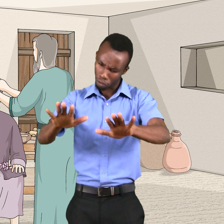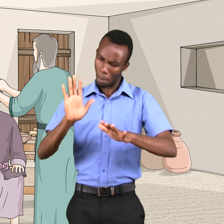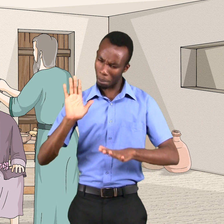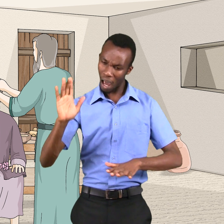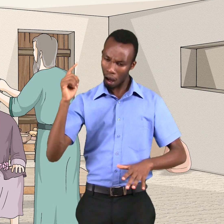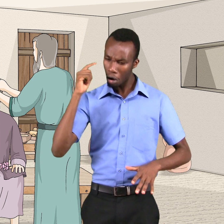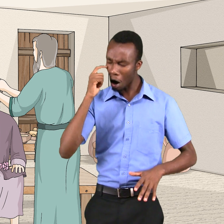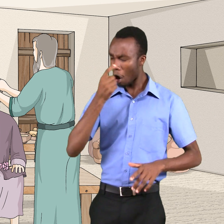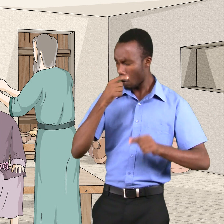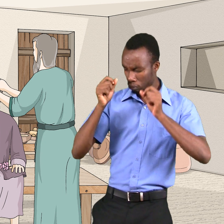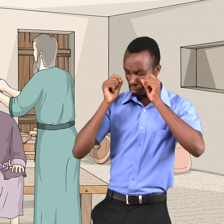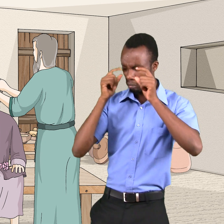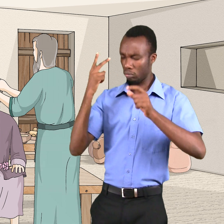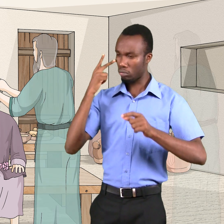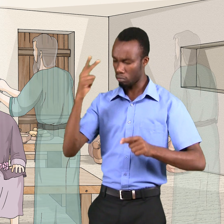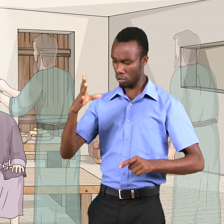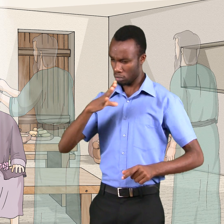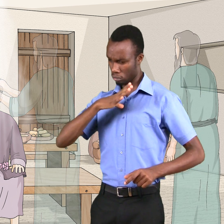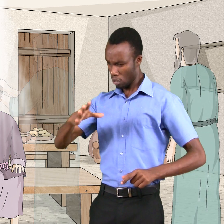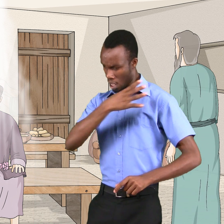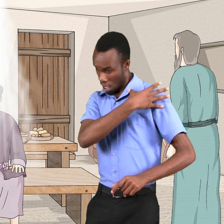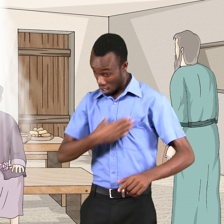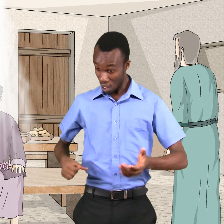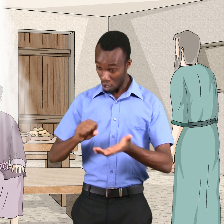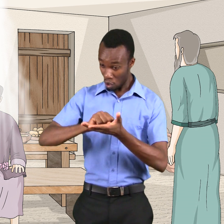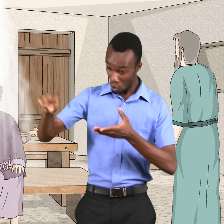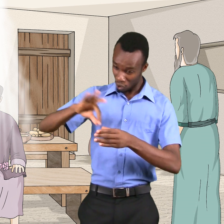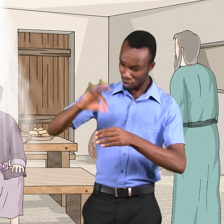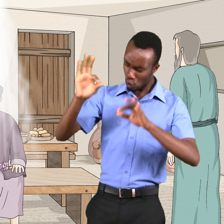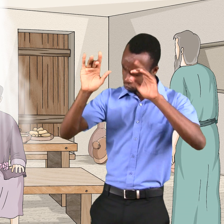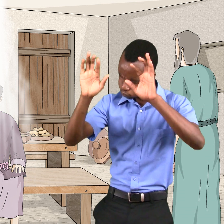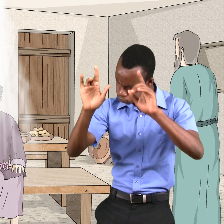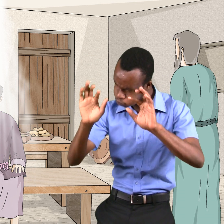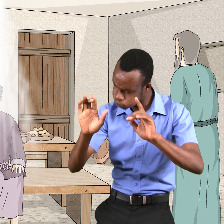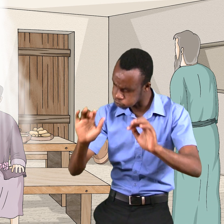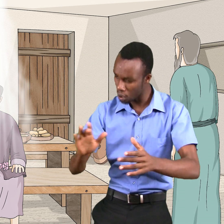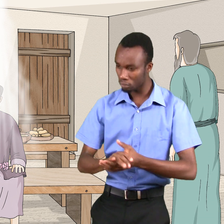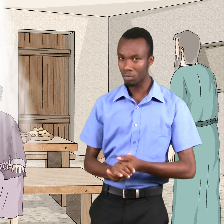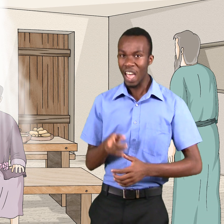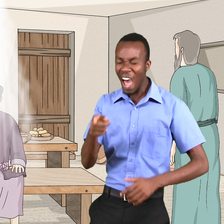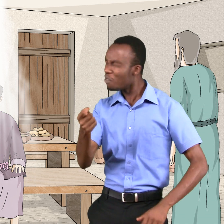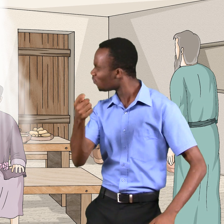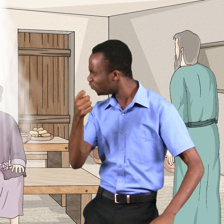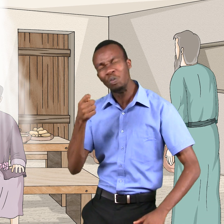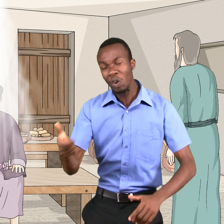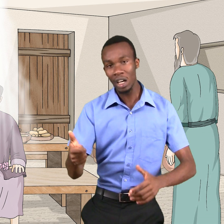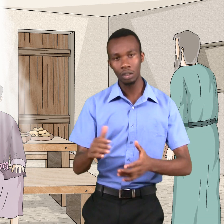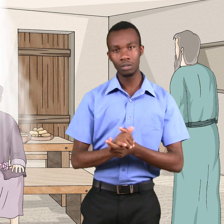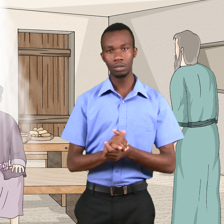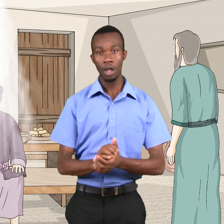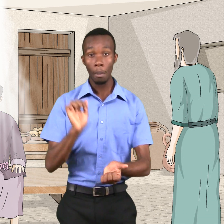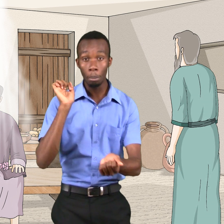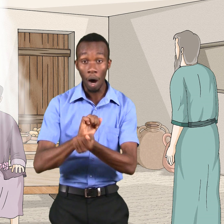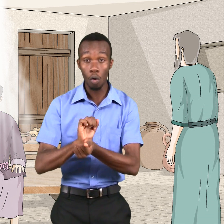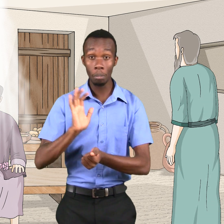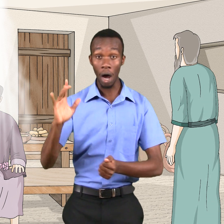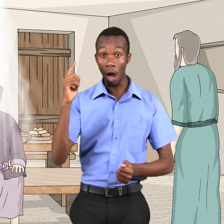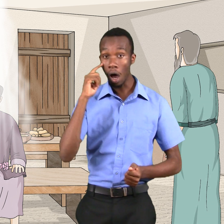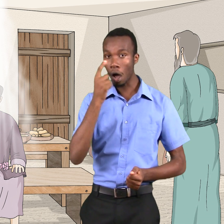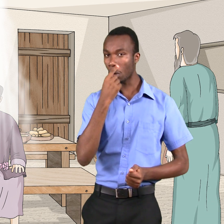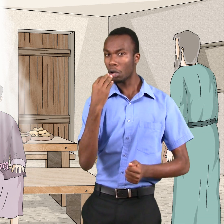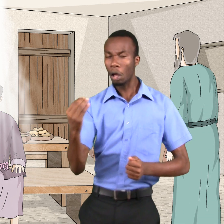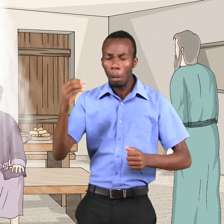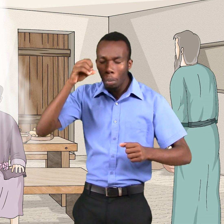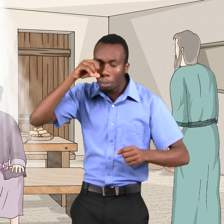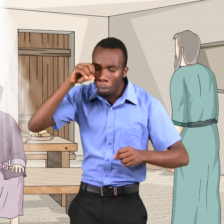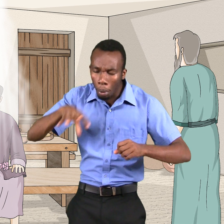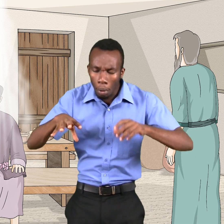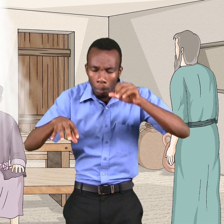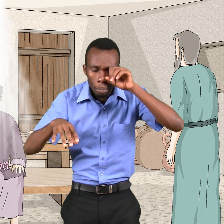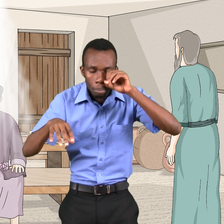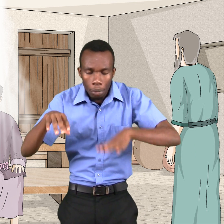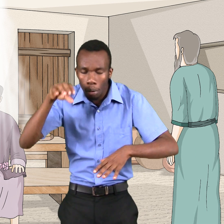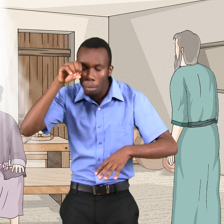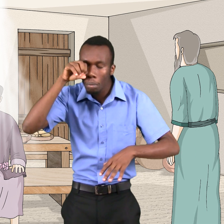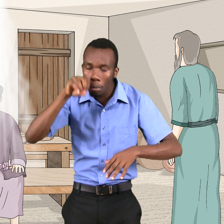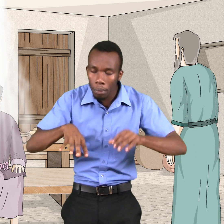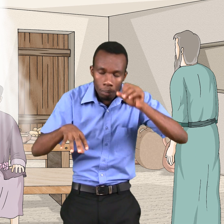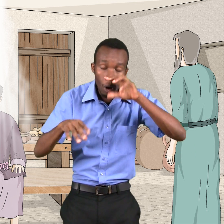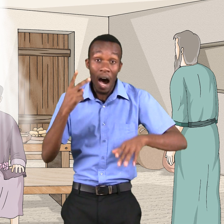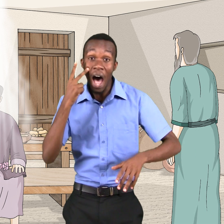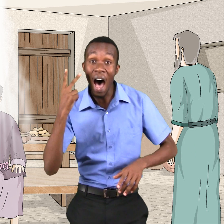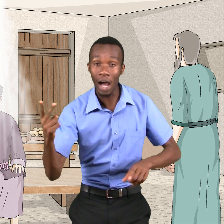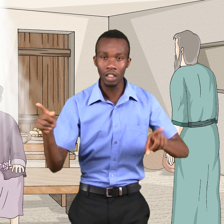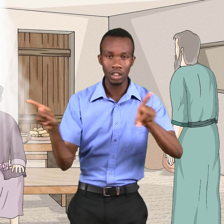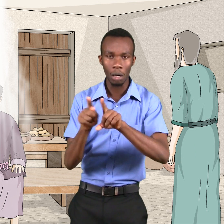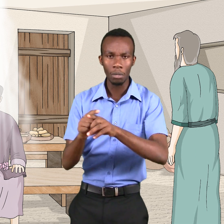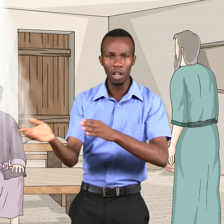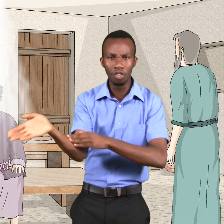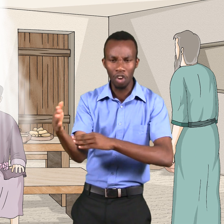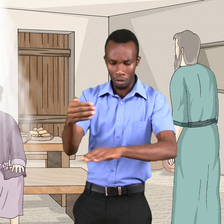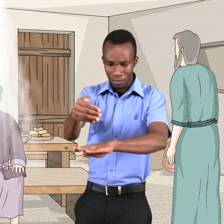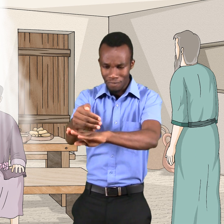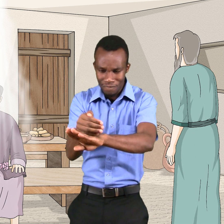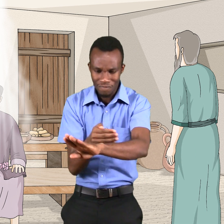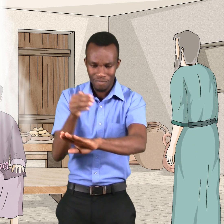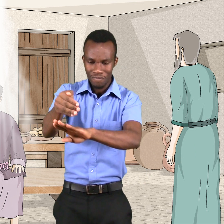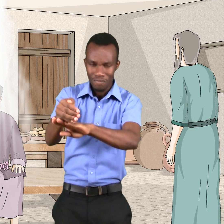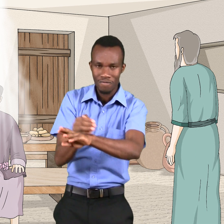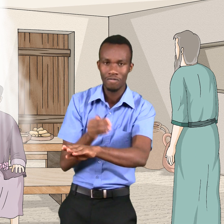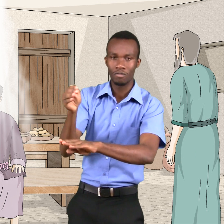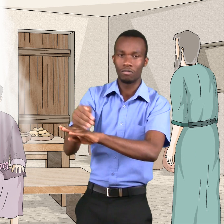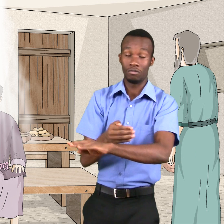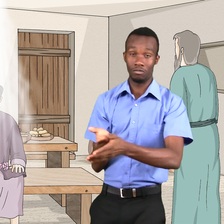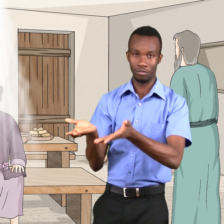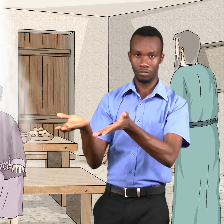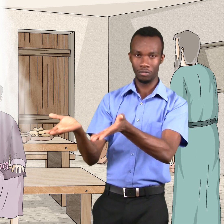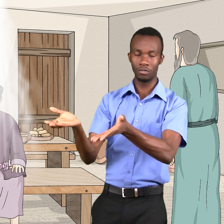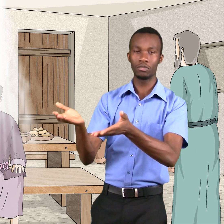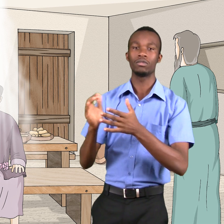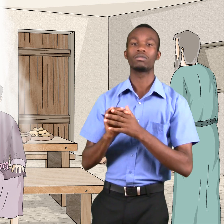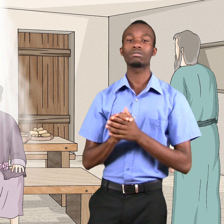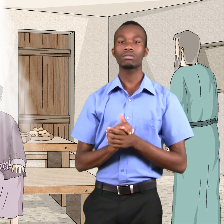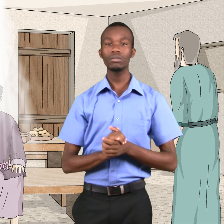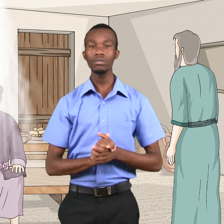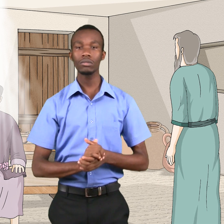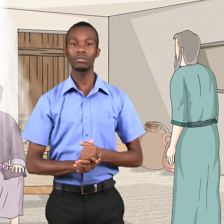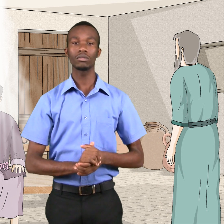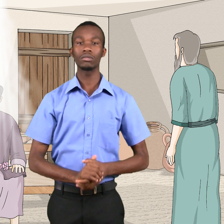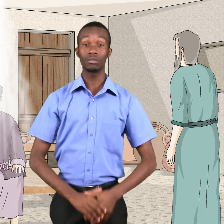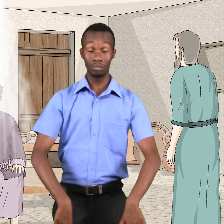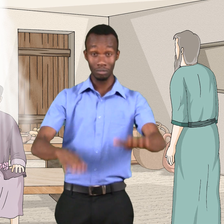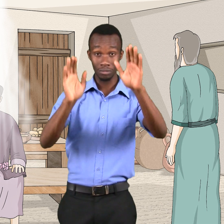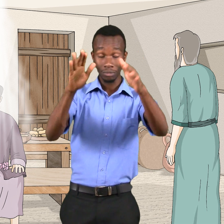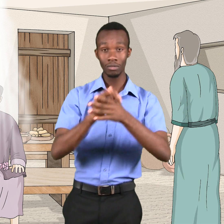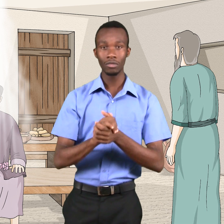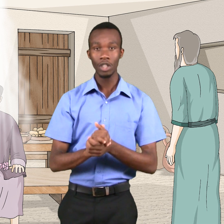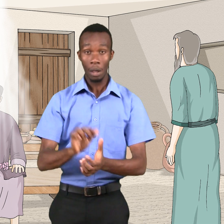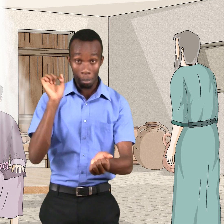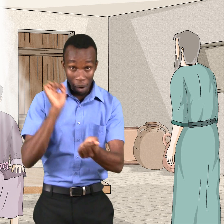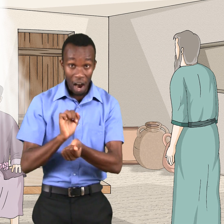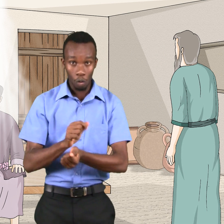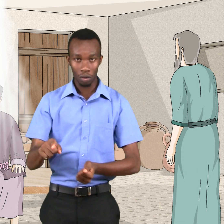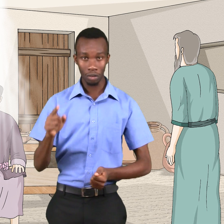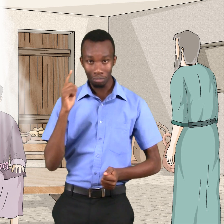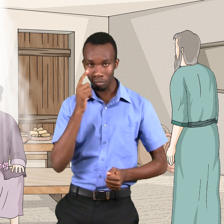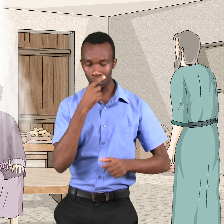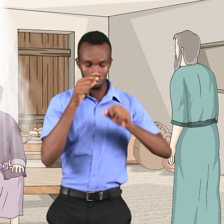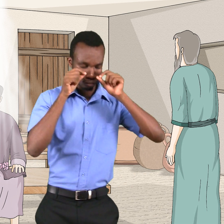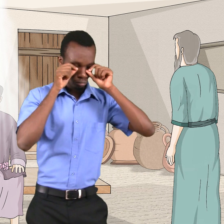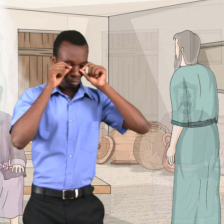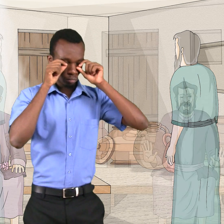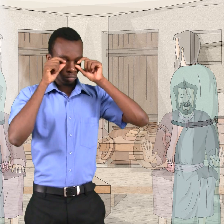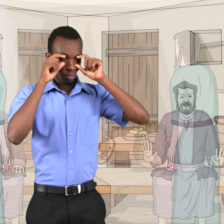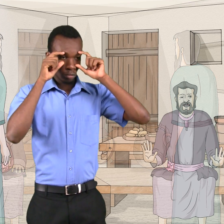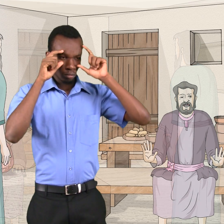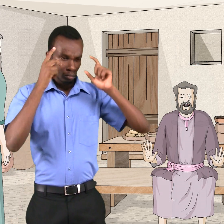At that instant, something like scales fell from Saul’s eyes, and his sight was restored.